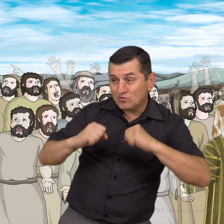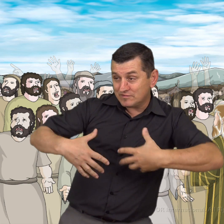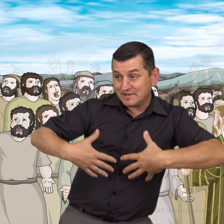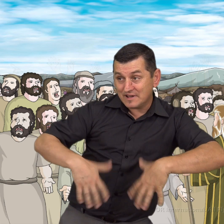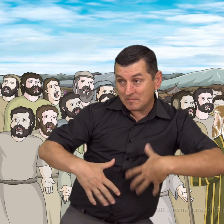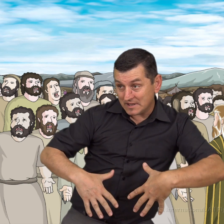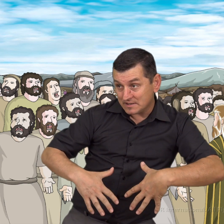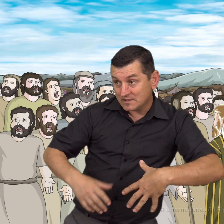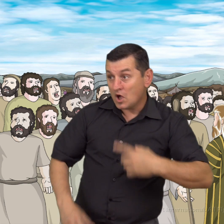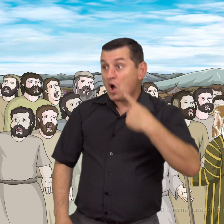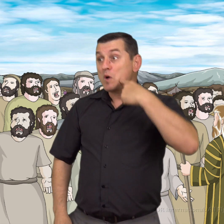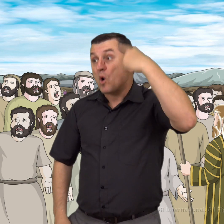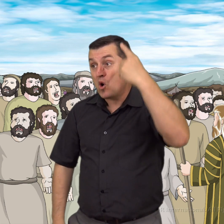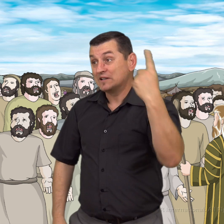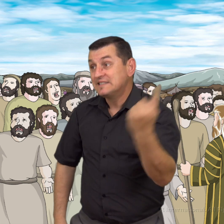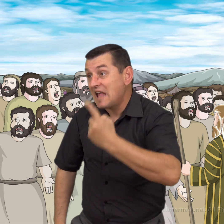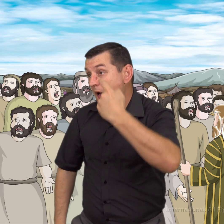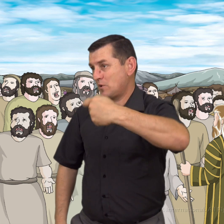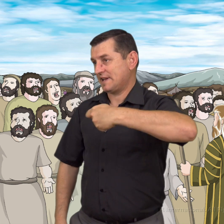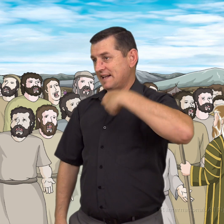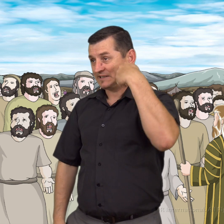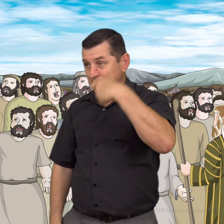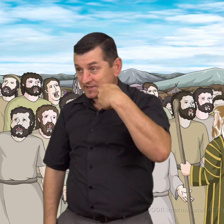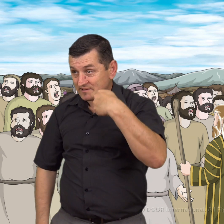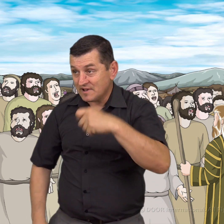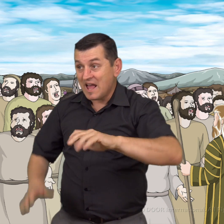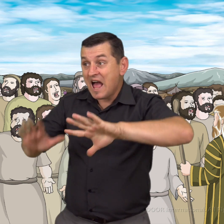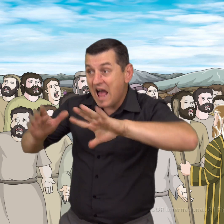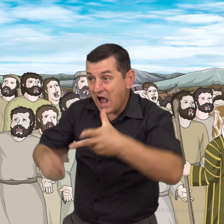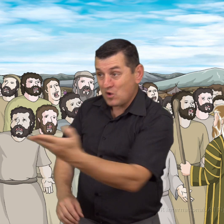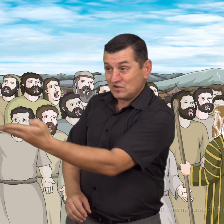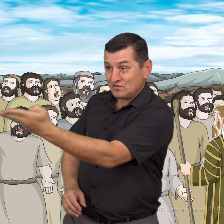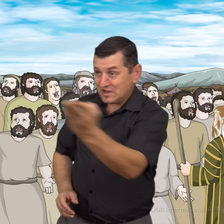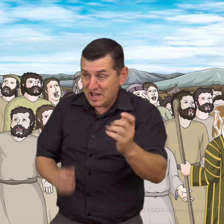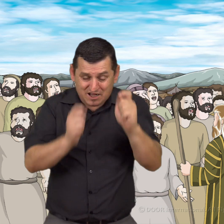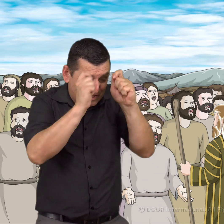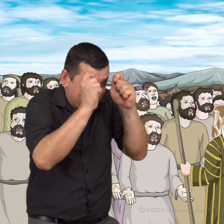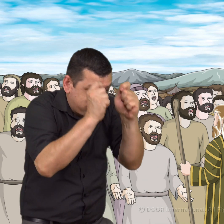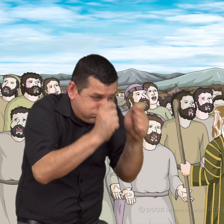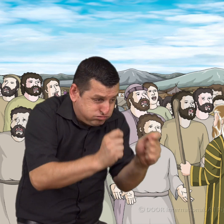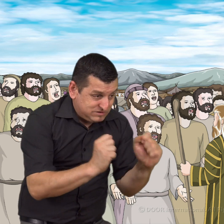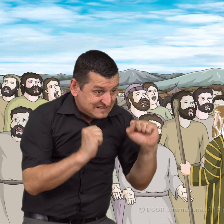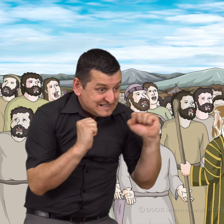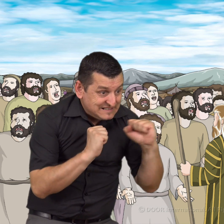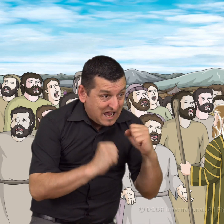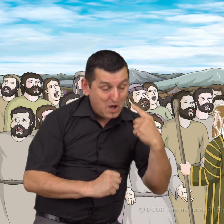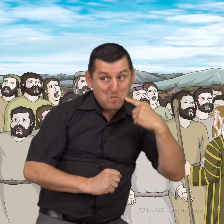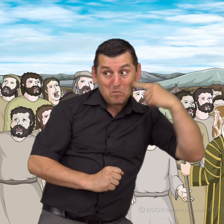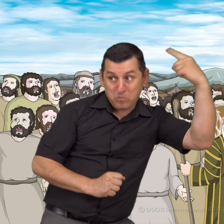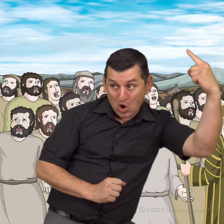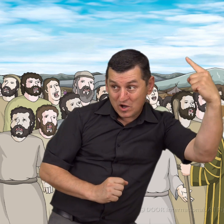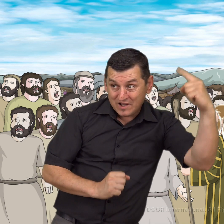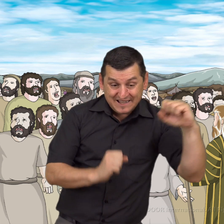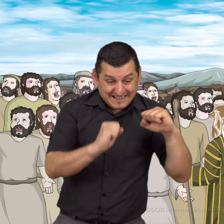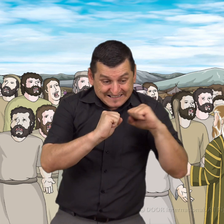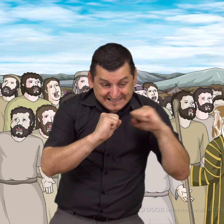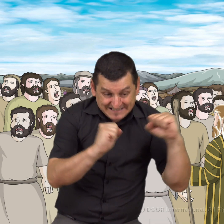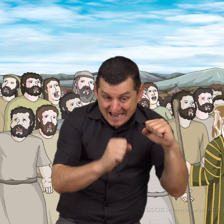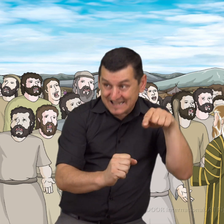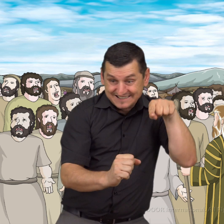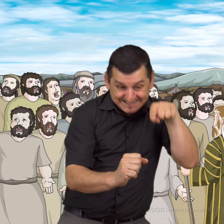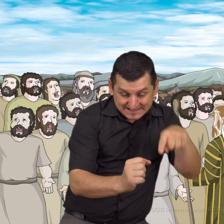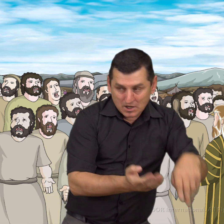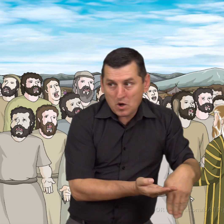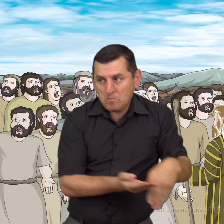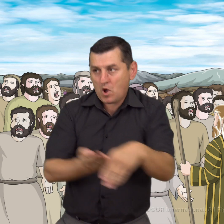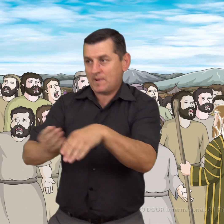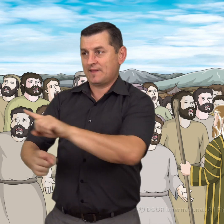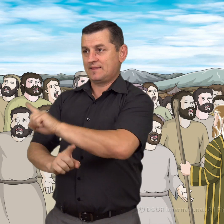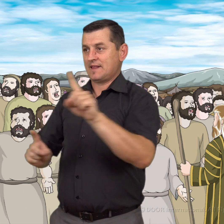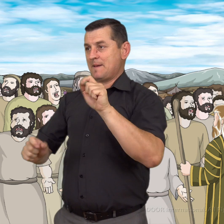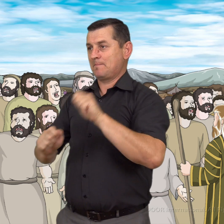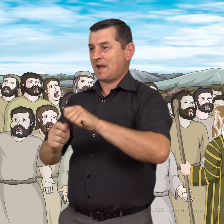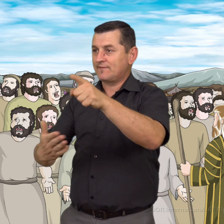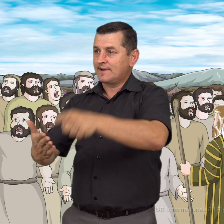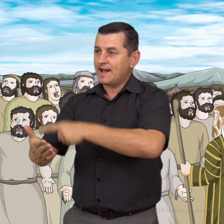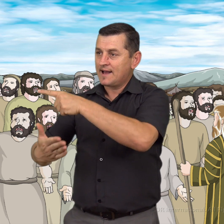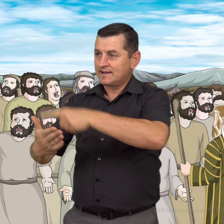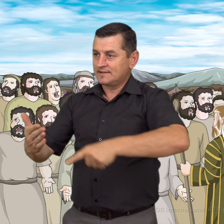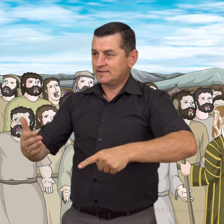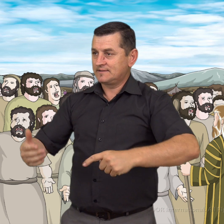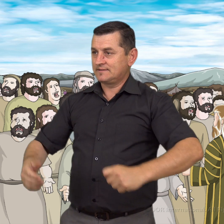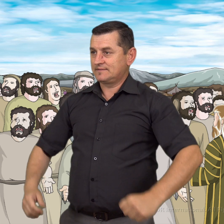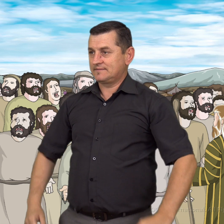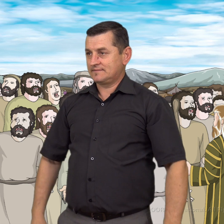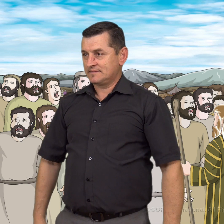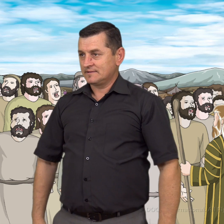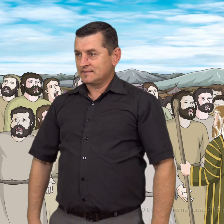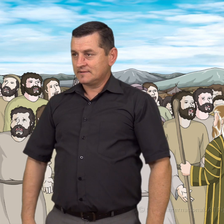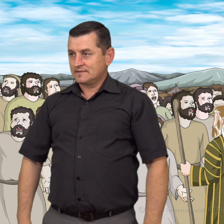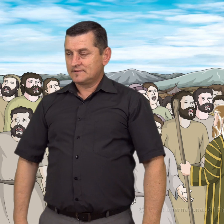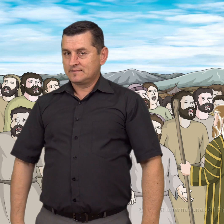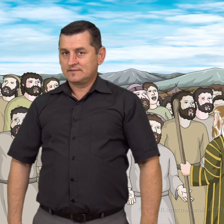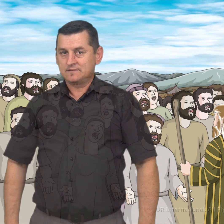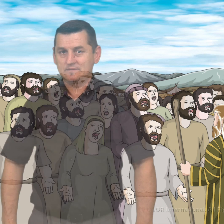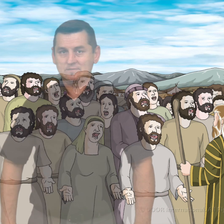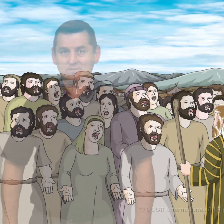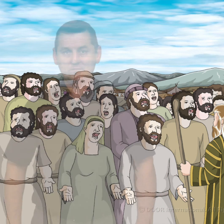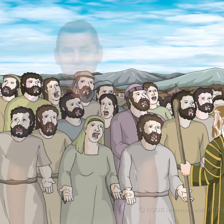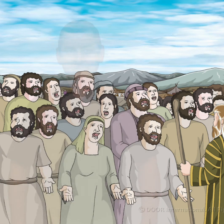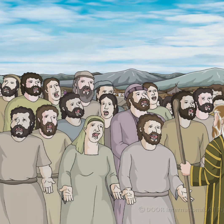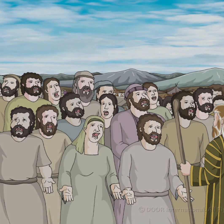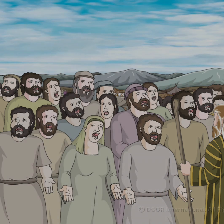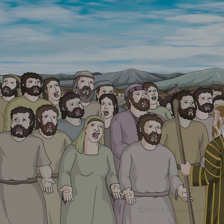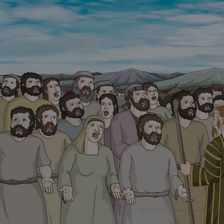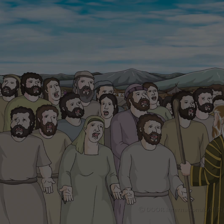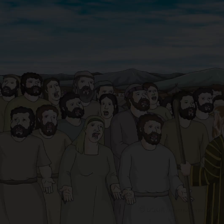“For God has come to test you, so that the fear of Him may be before you, to keep you from sinning.”